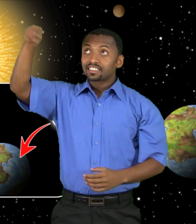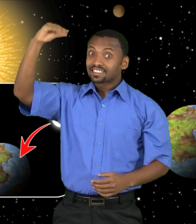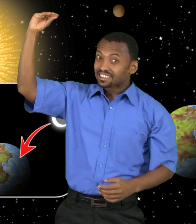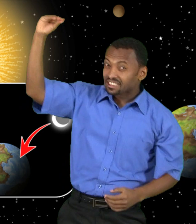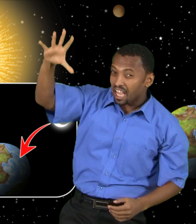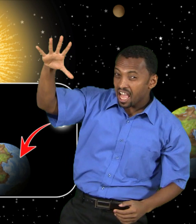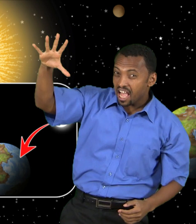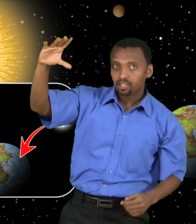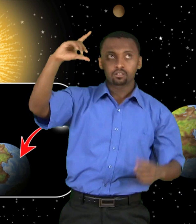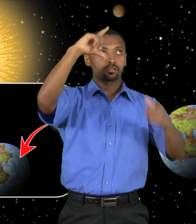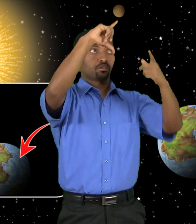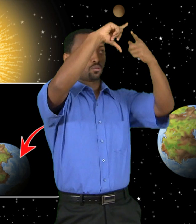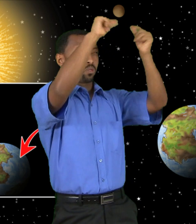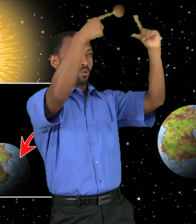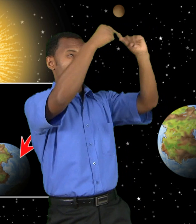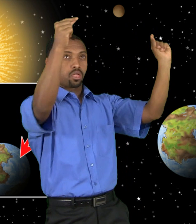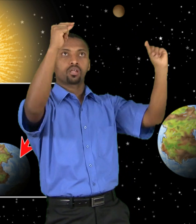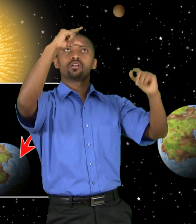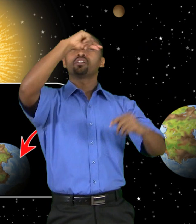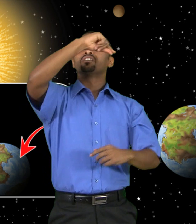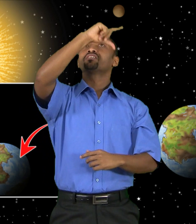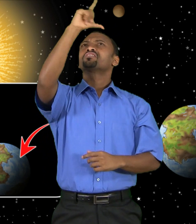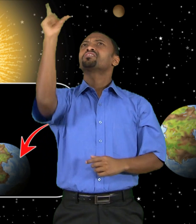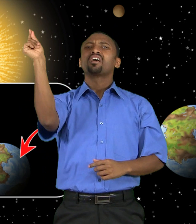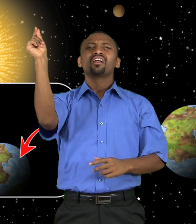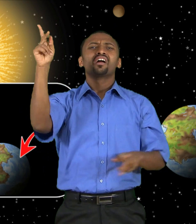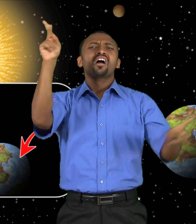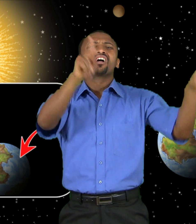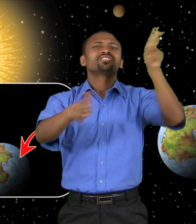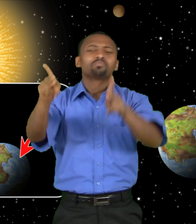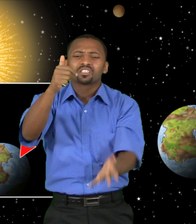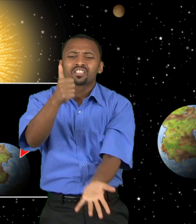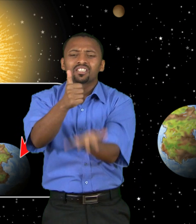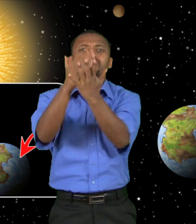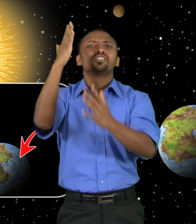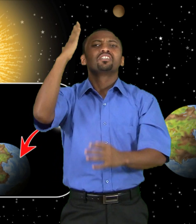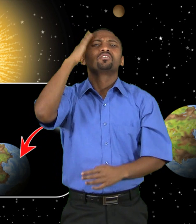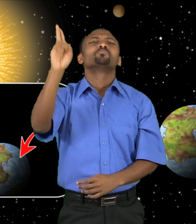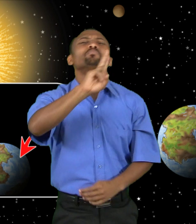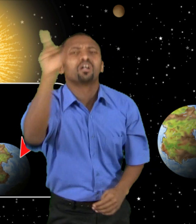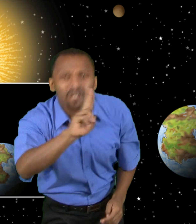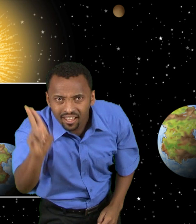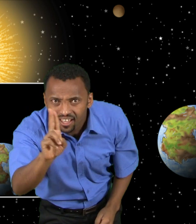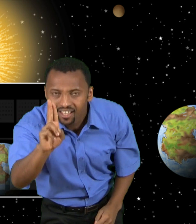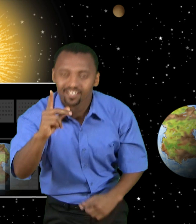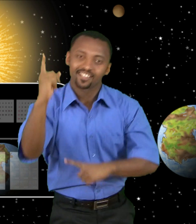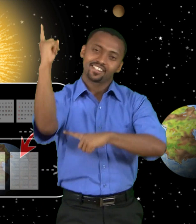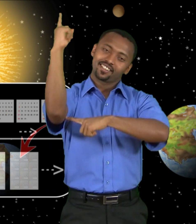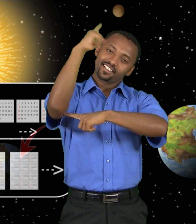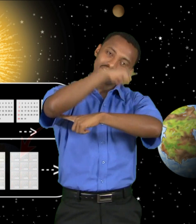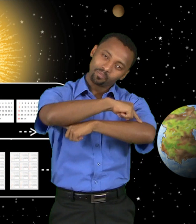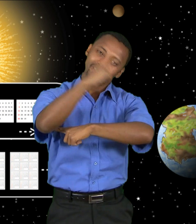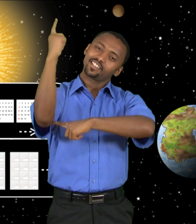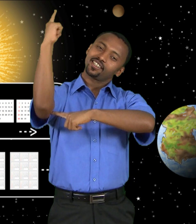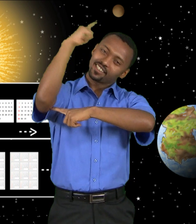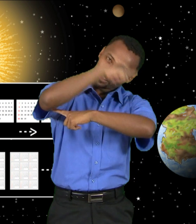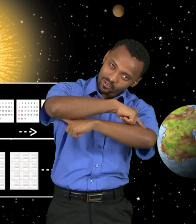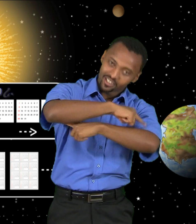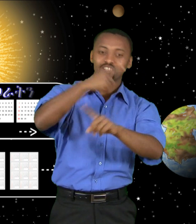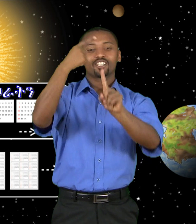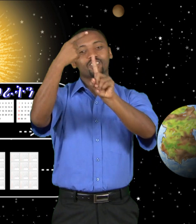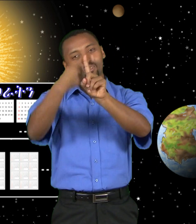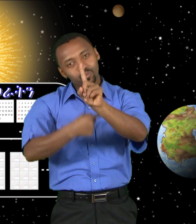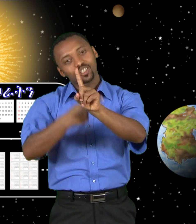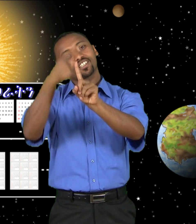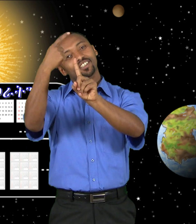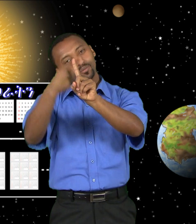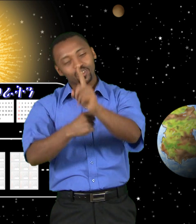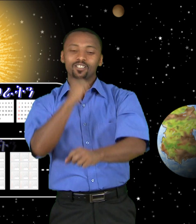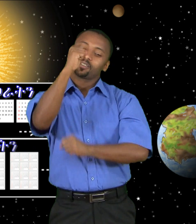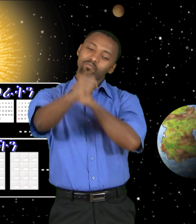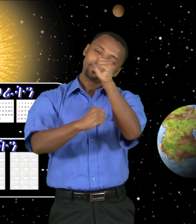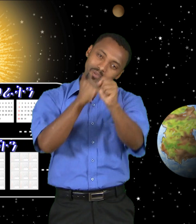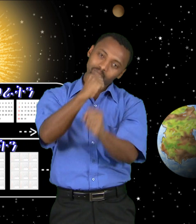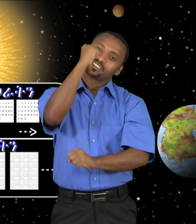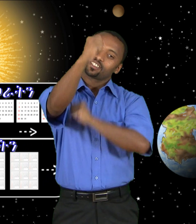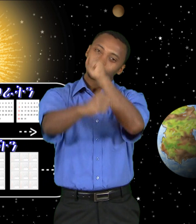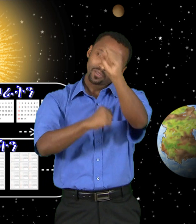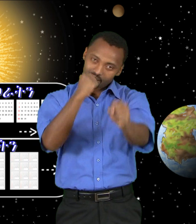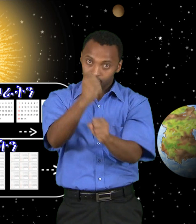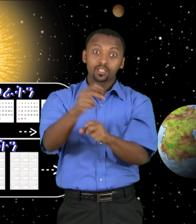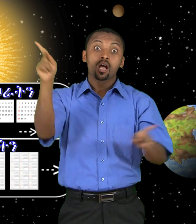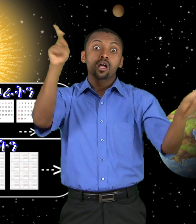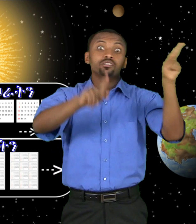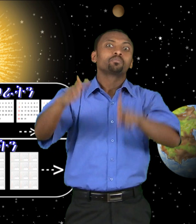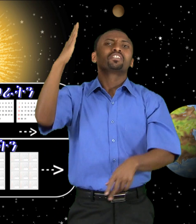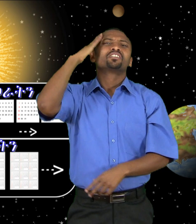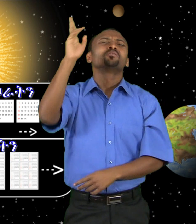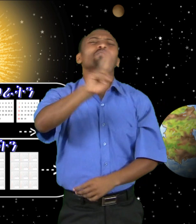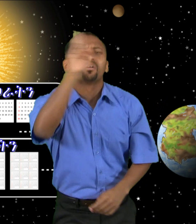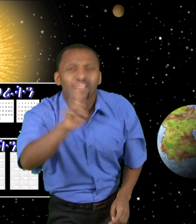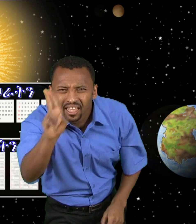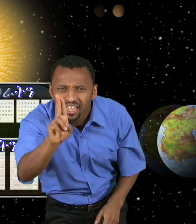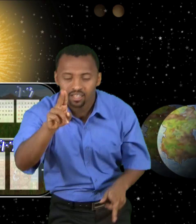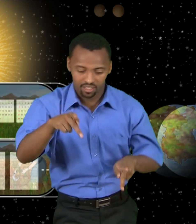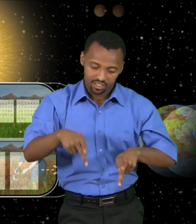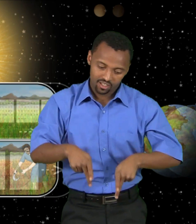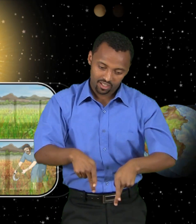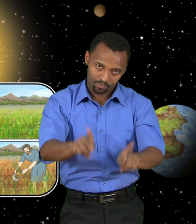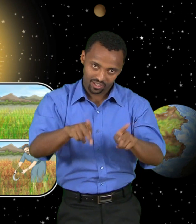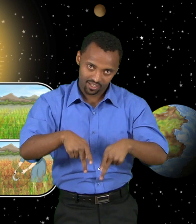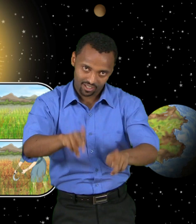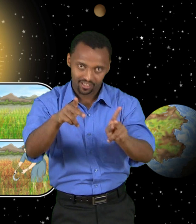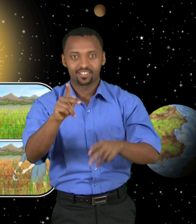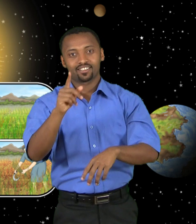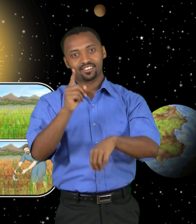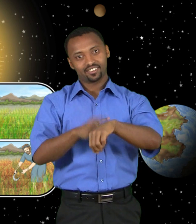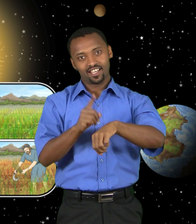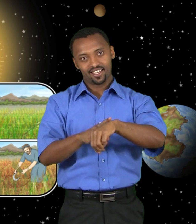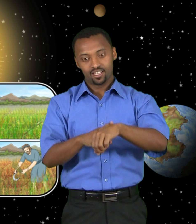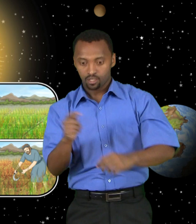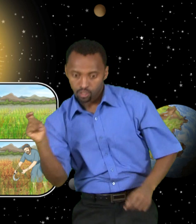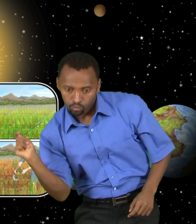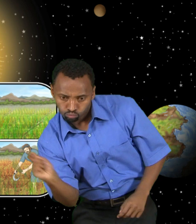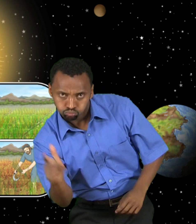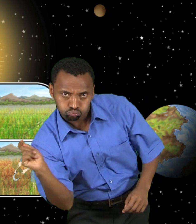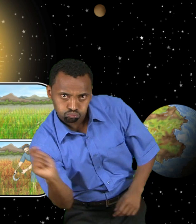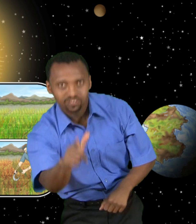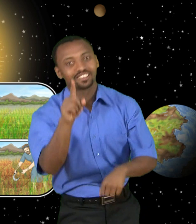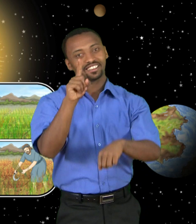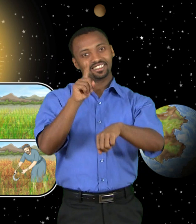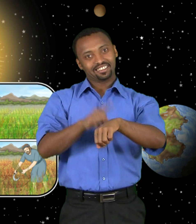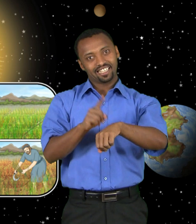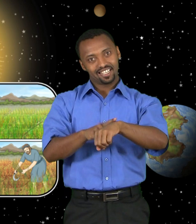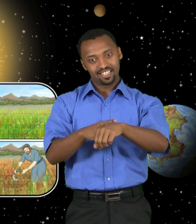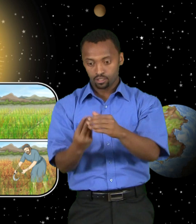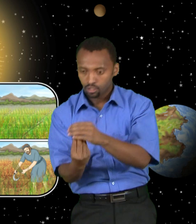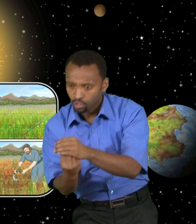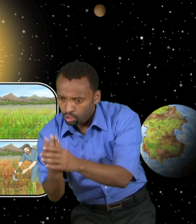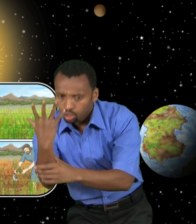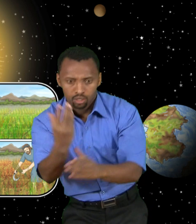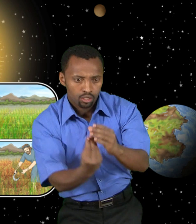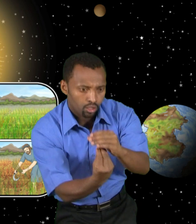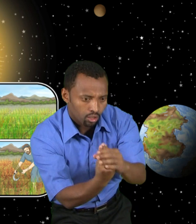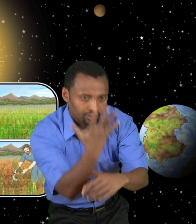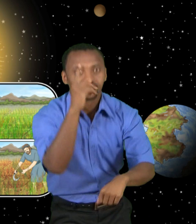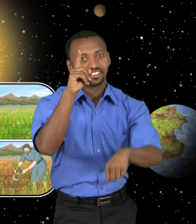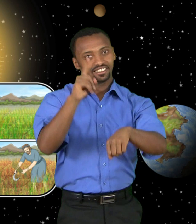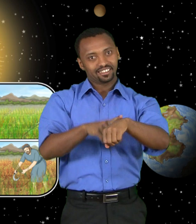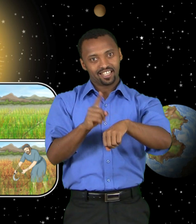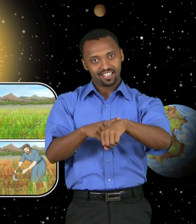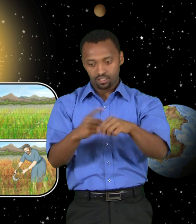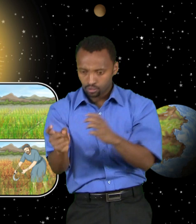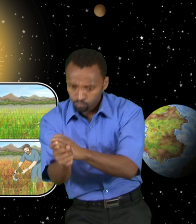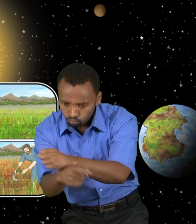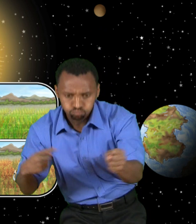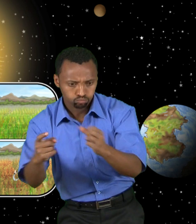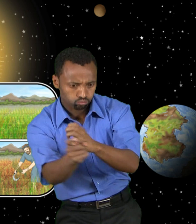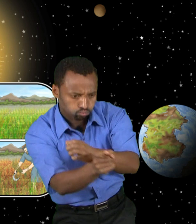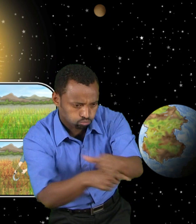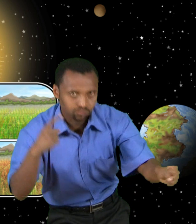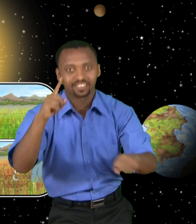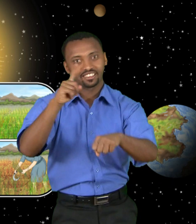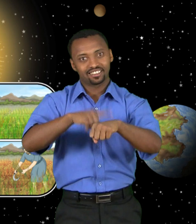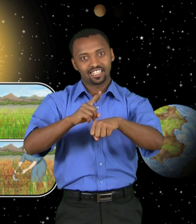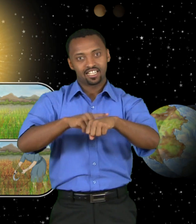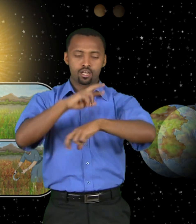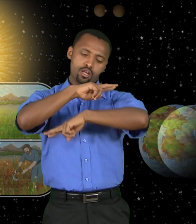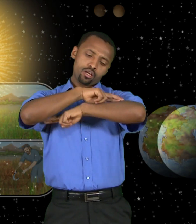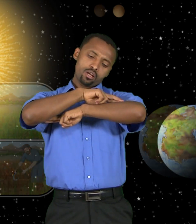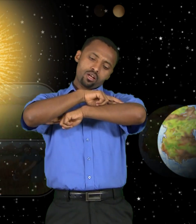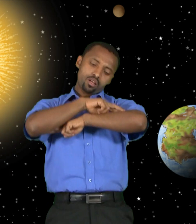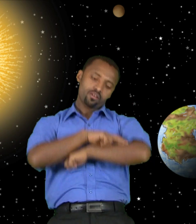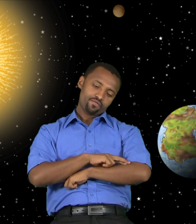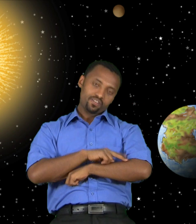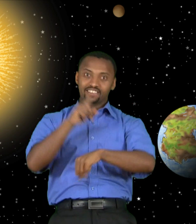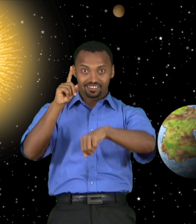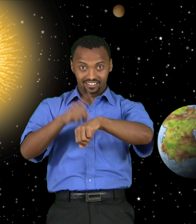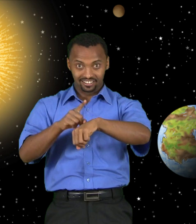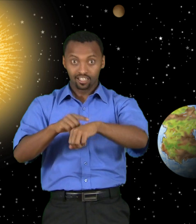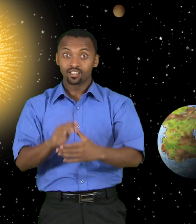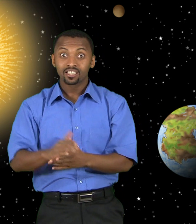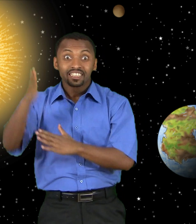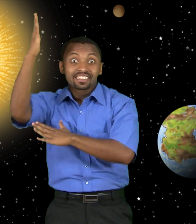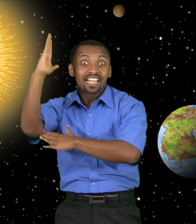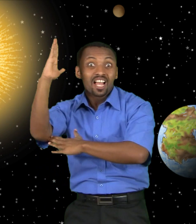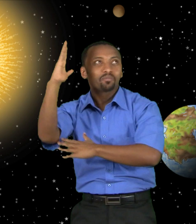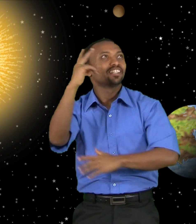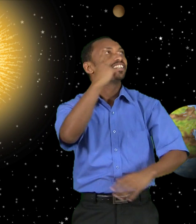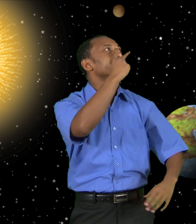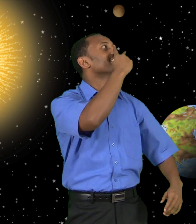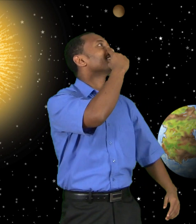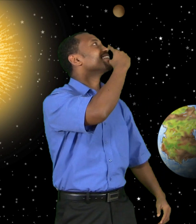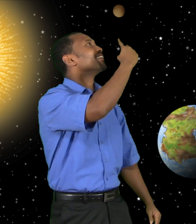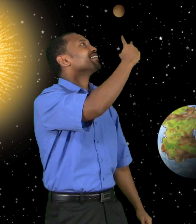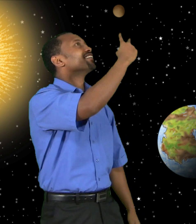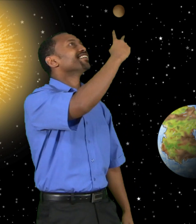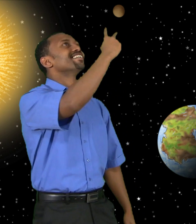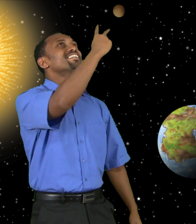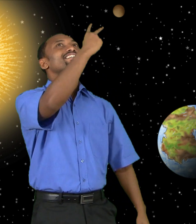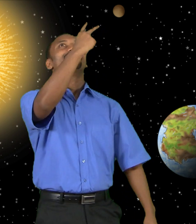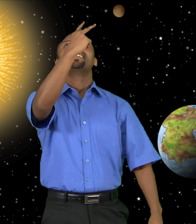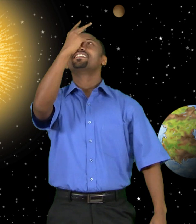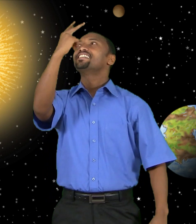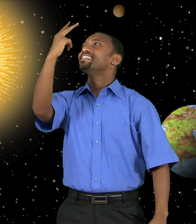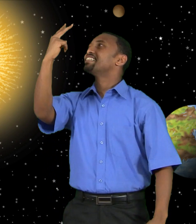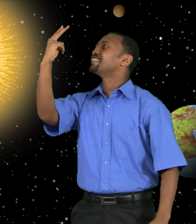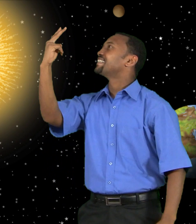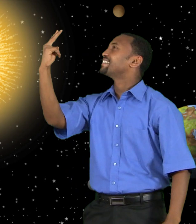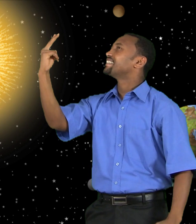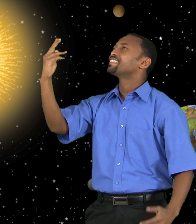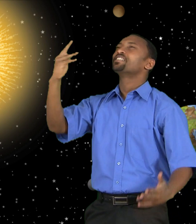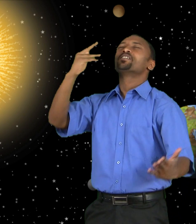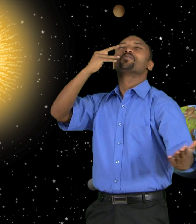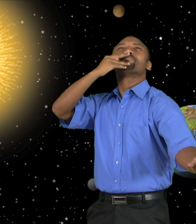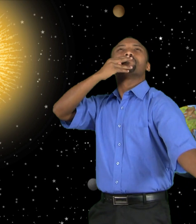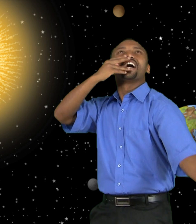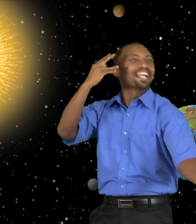And He made the stars as well. God set these lights in the expanse of the sky to shine upon the earth, to preside over the day and the night, and to separate the light from the darkness.